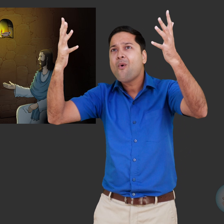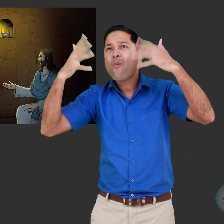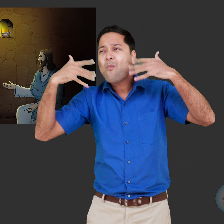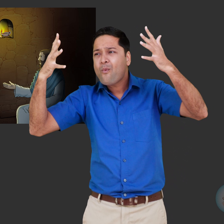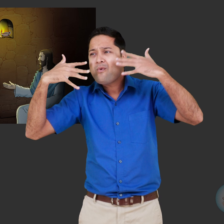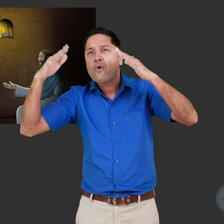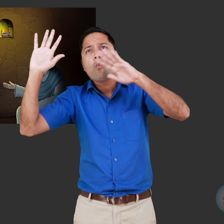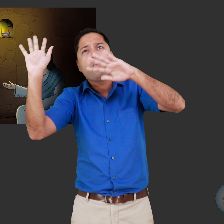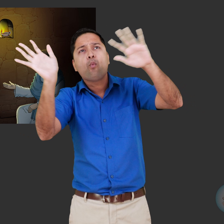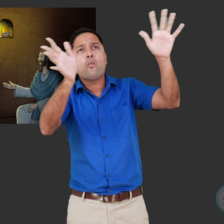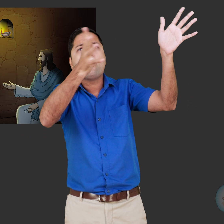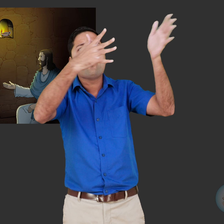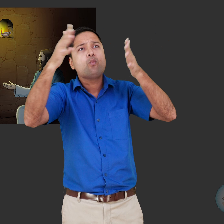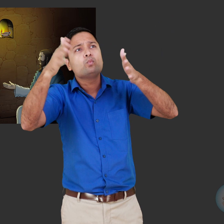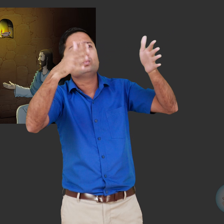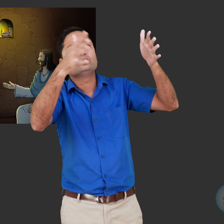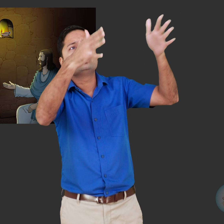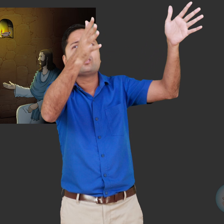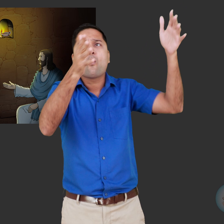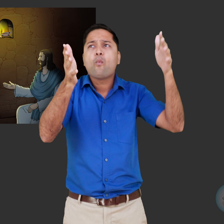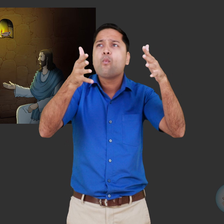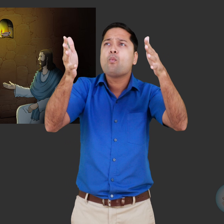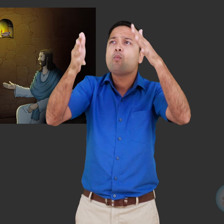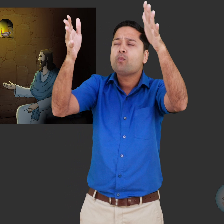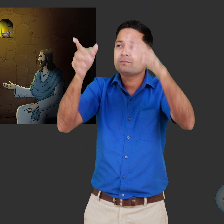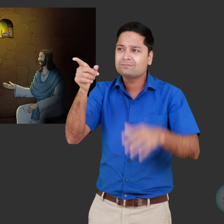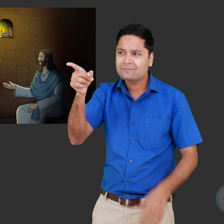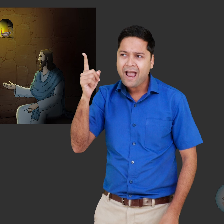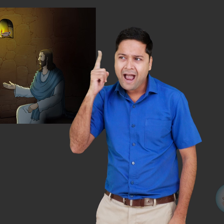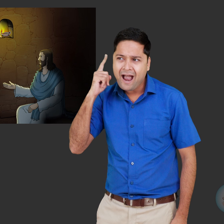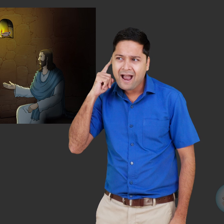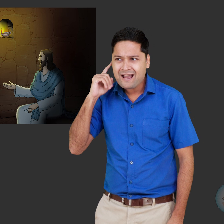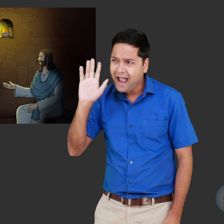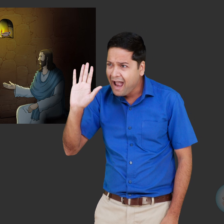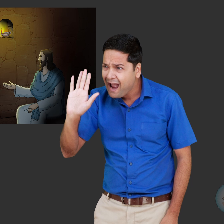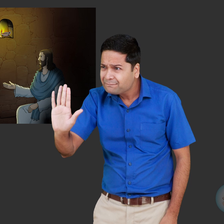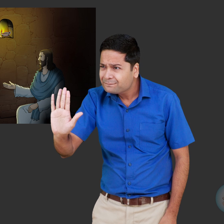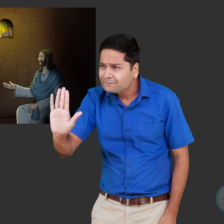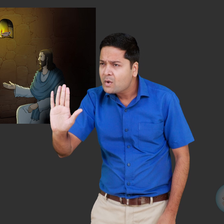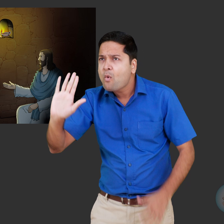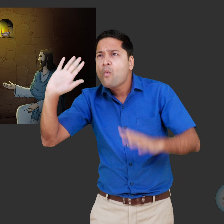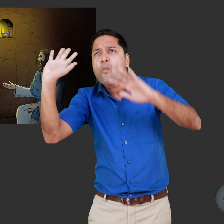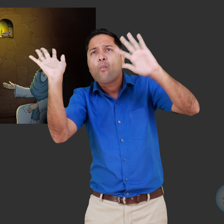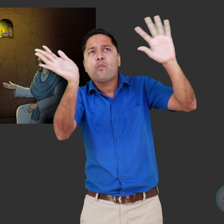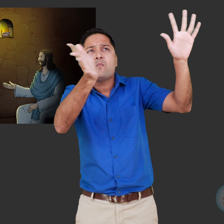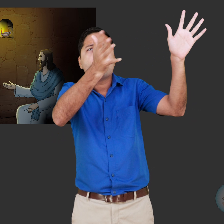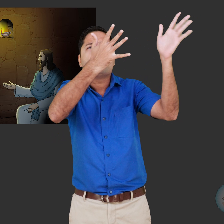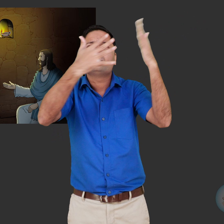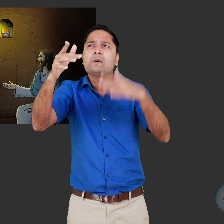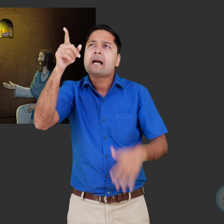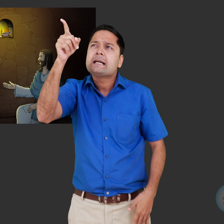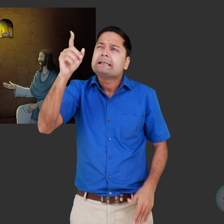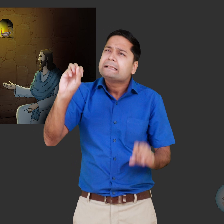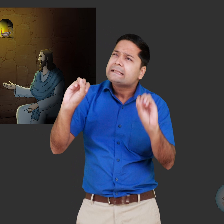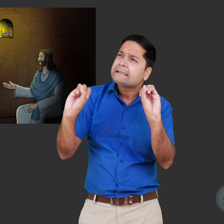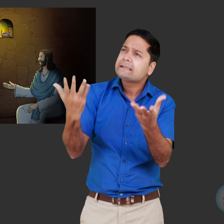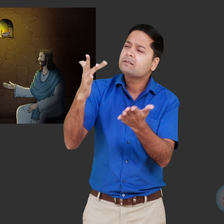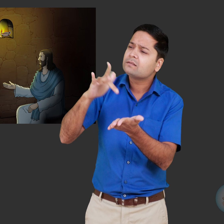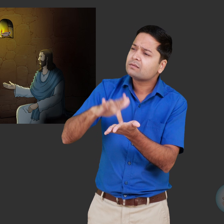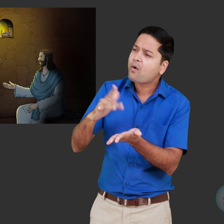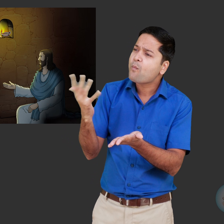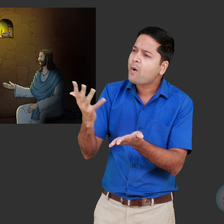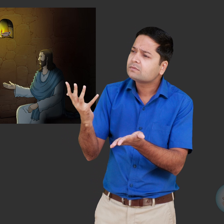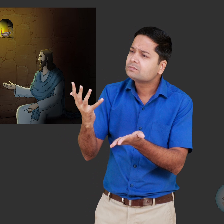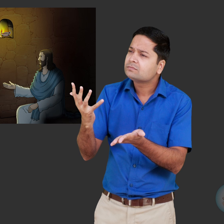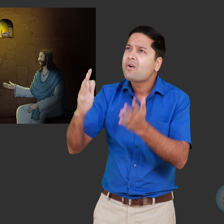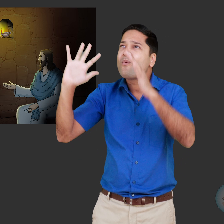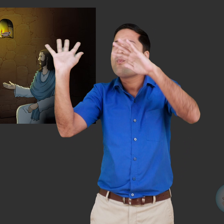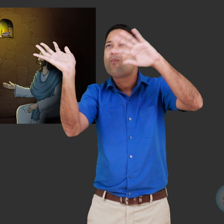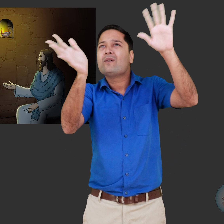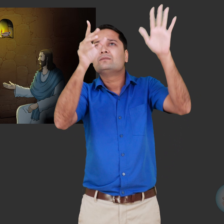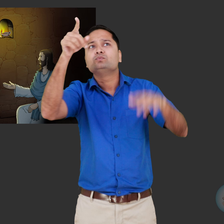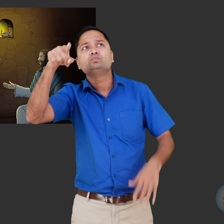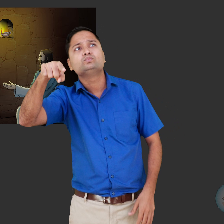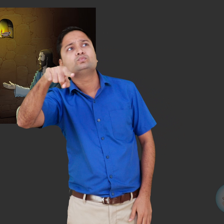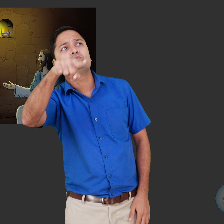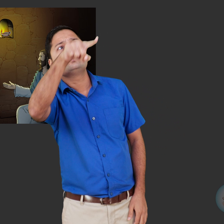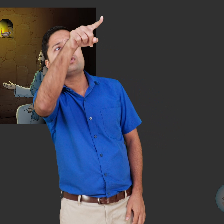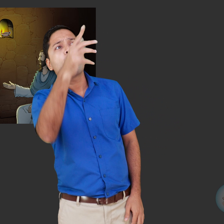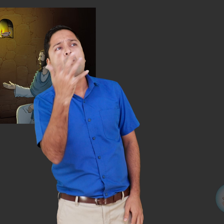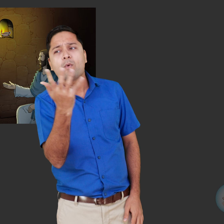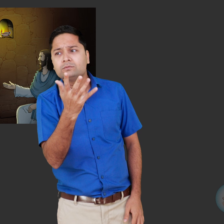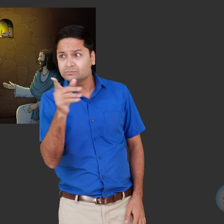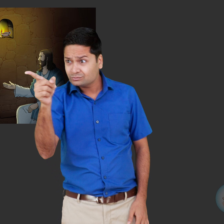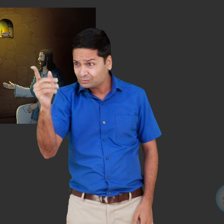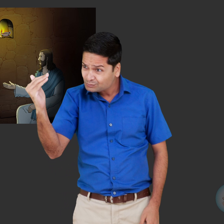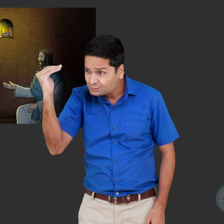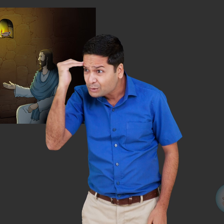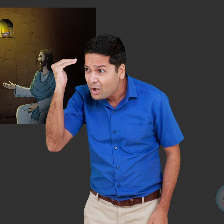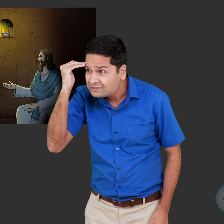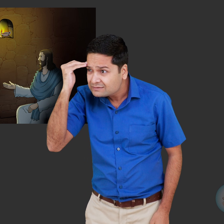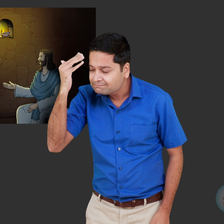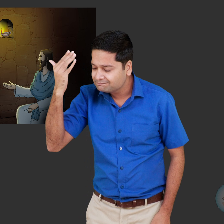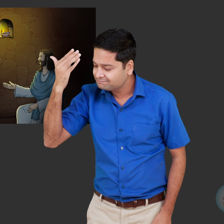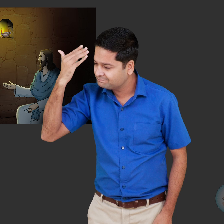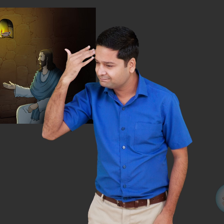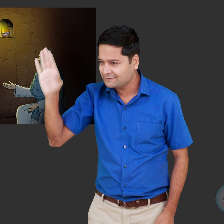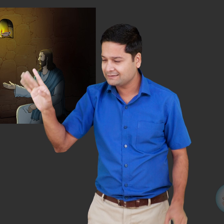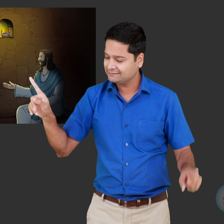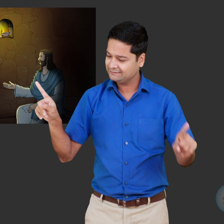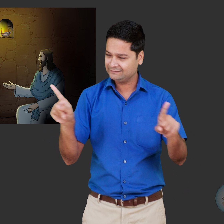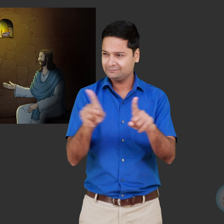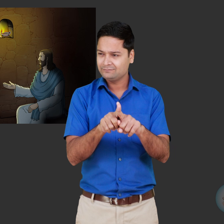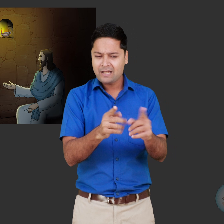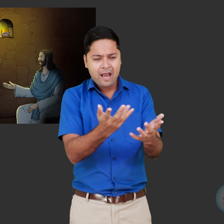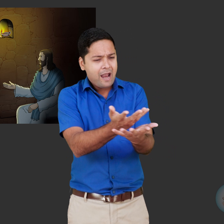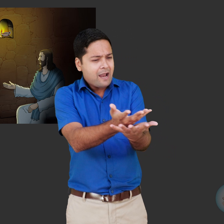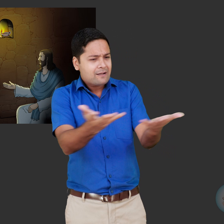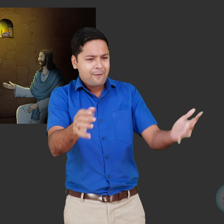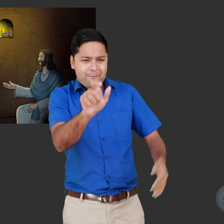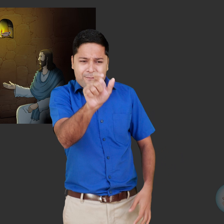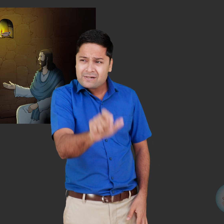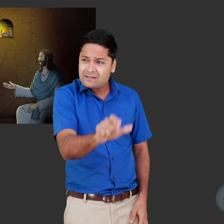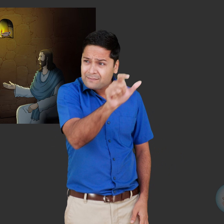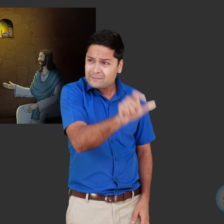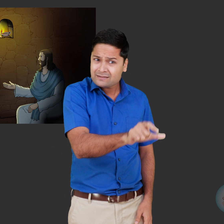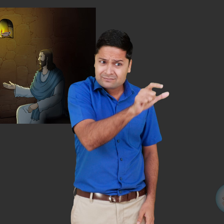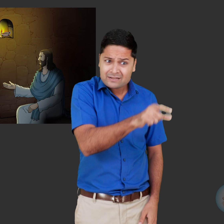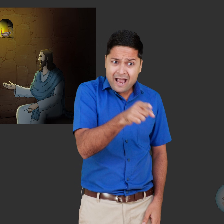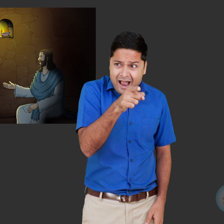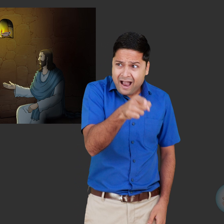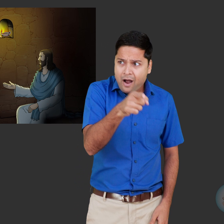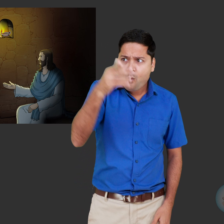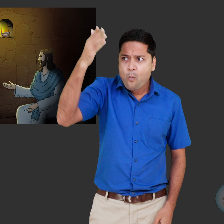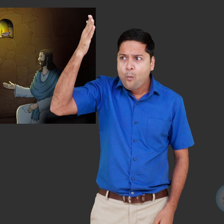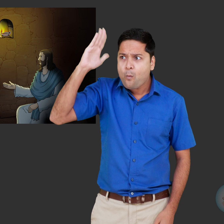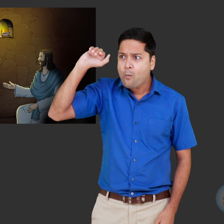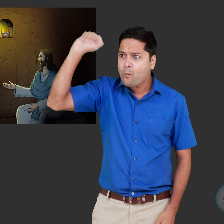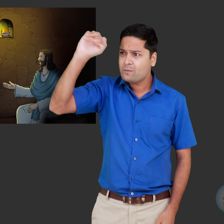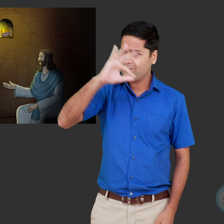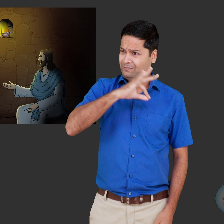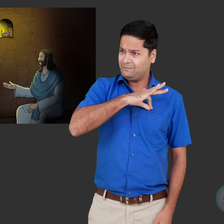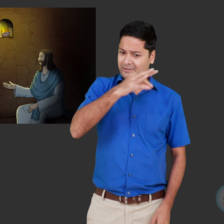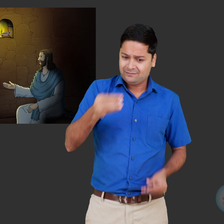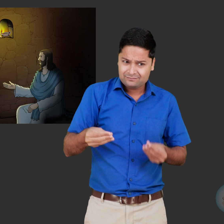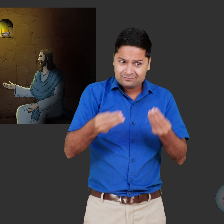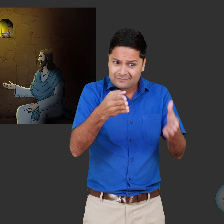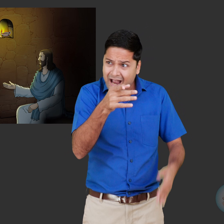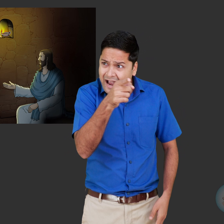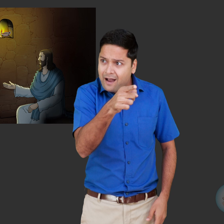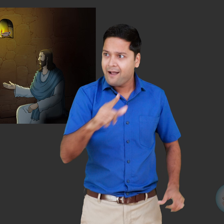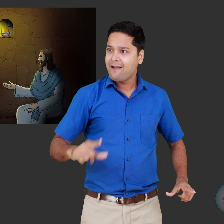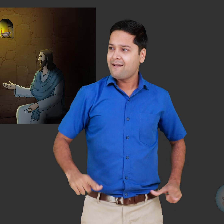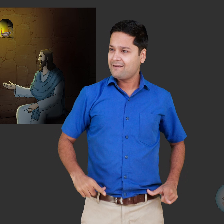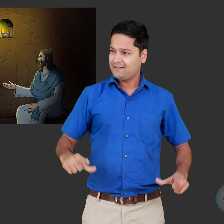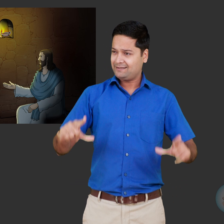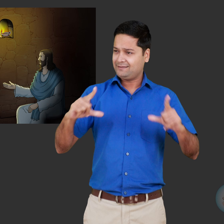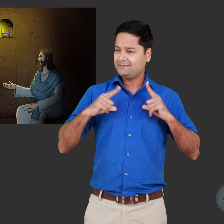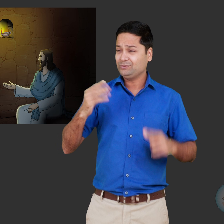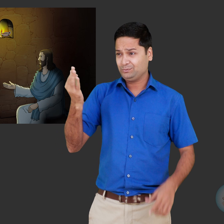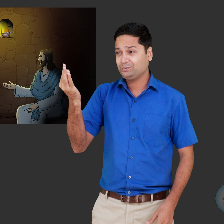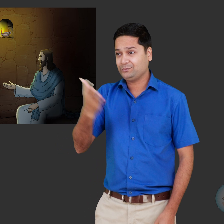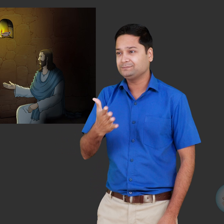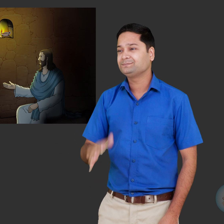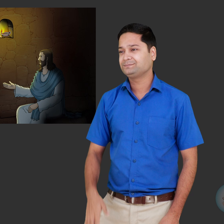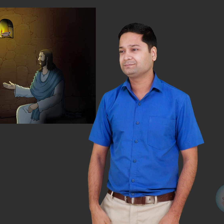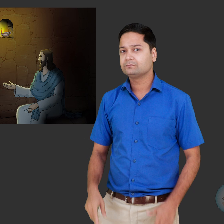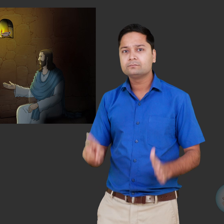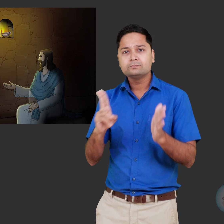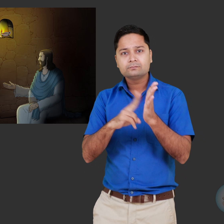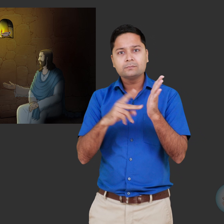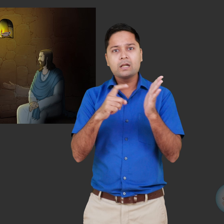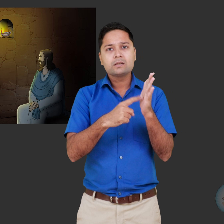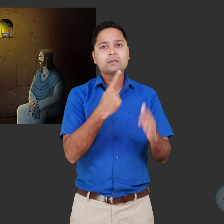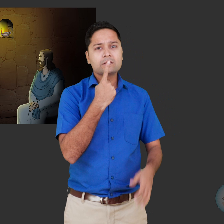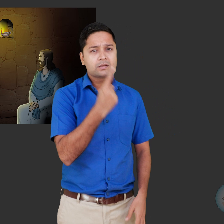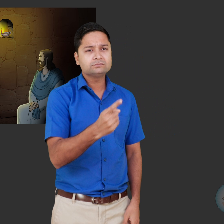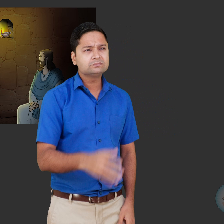You hear its sound, but you do not know where it comes from or where it is going. So it is with everyone born of the Spirit.”